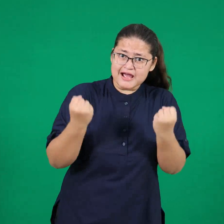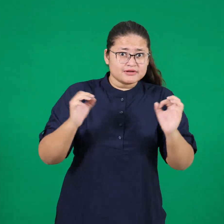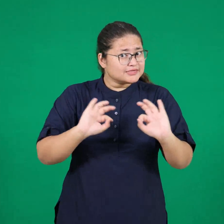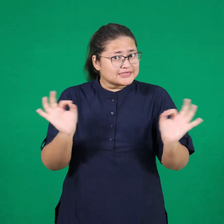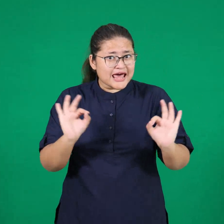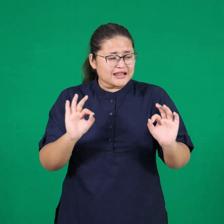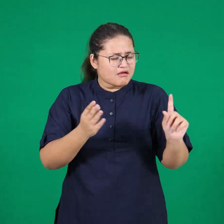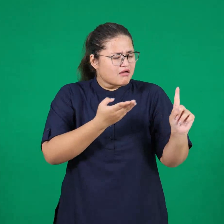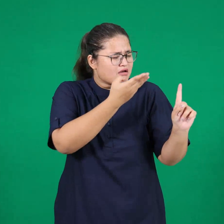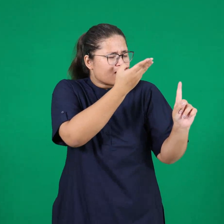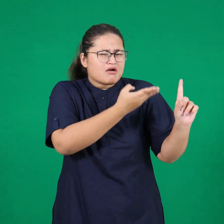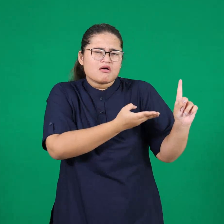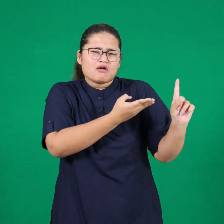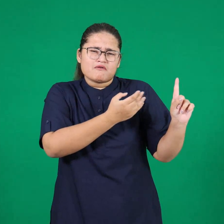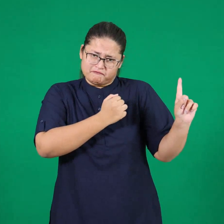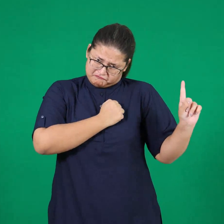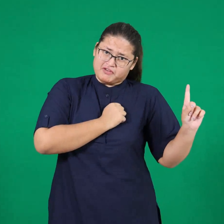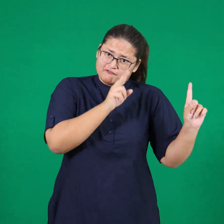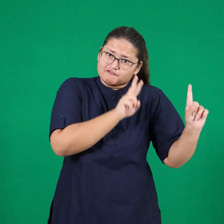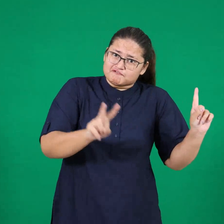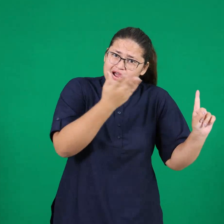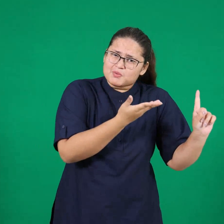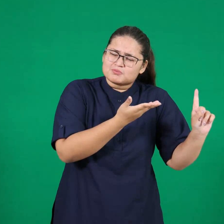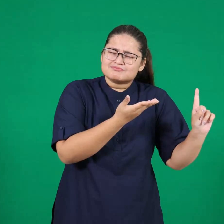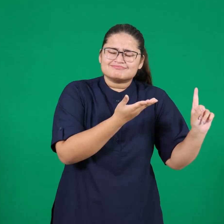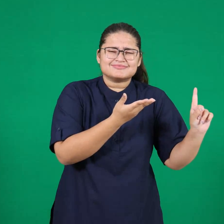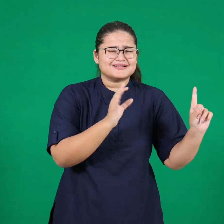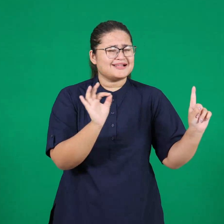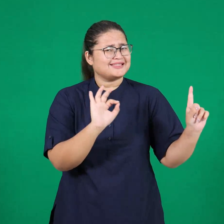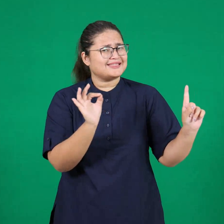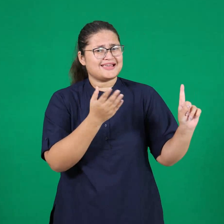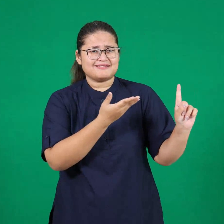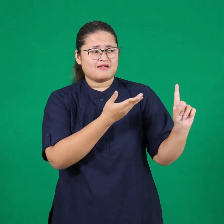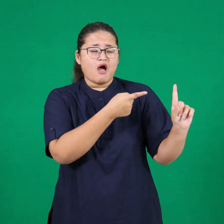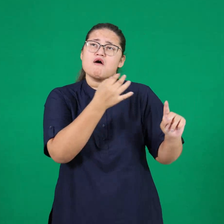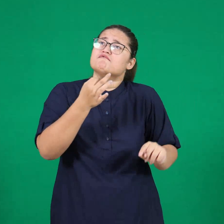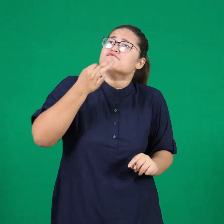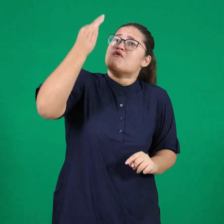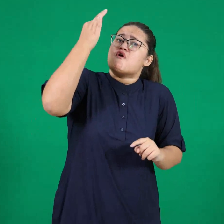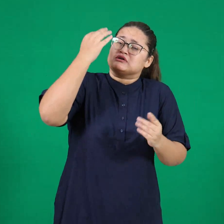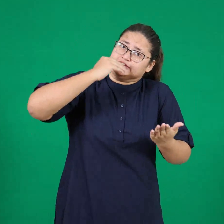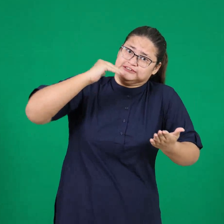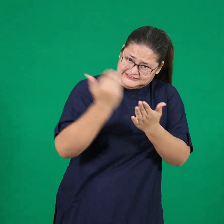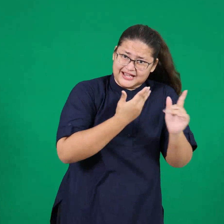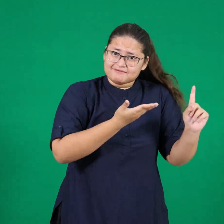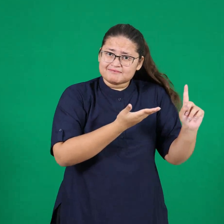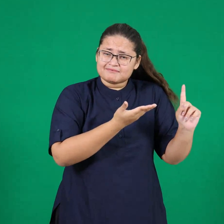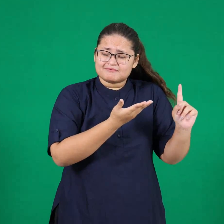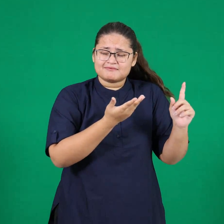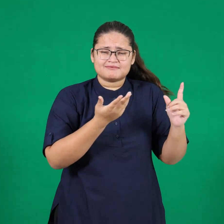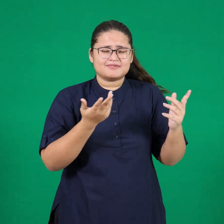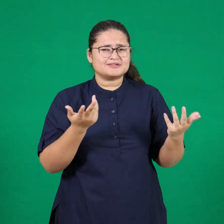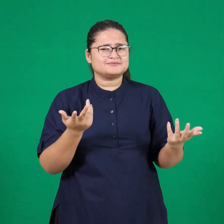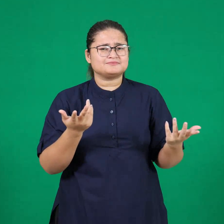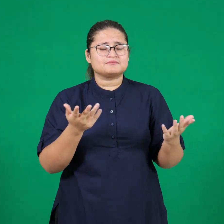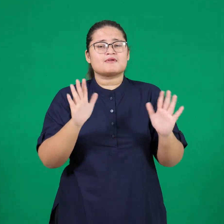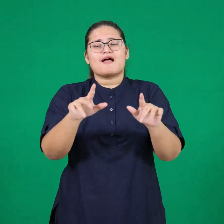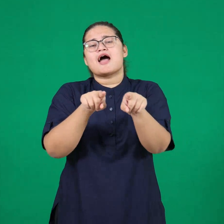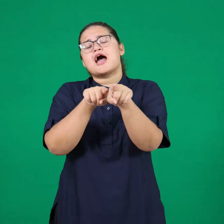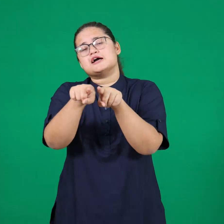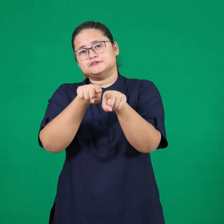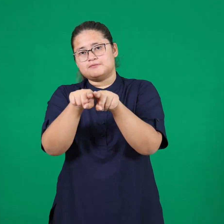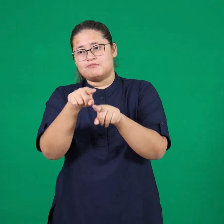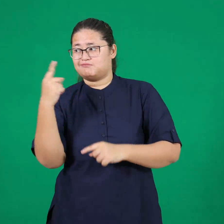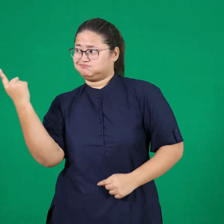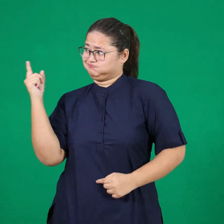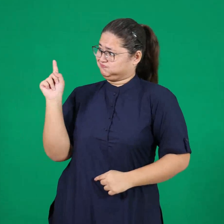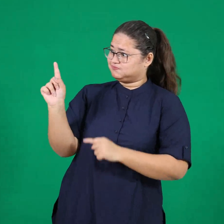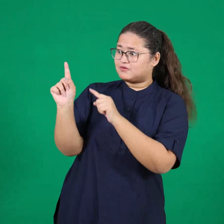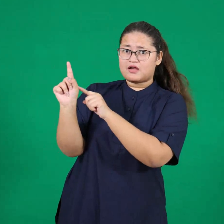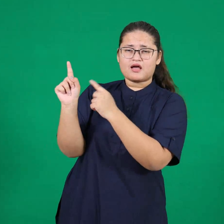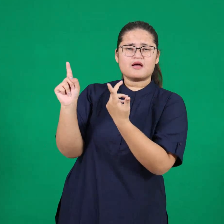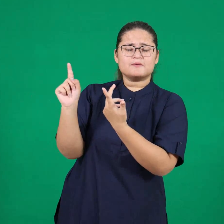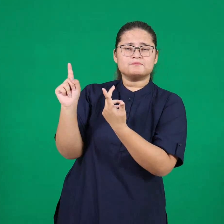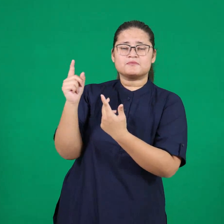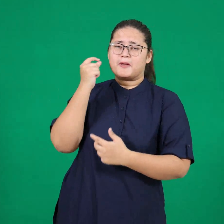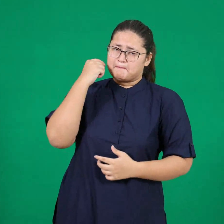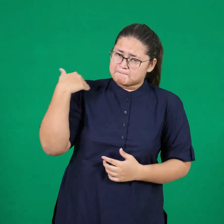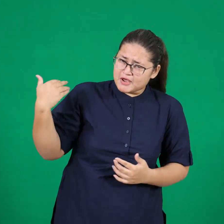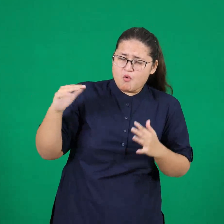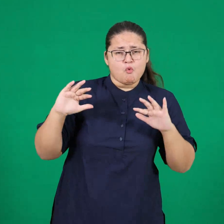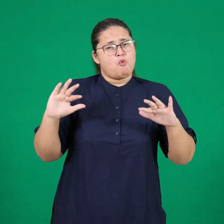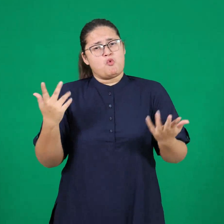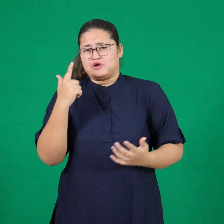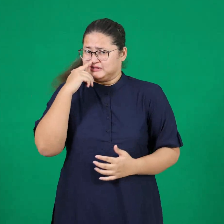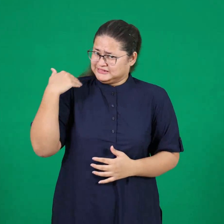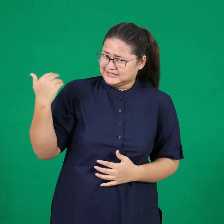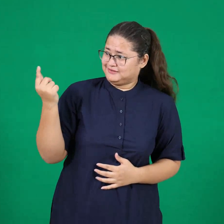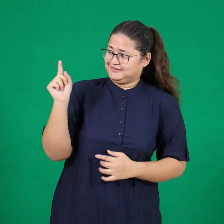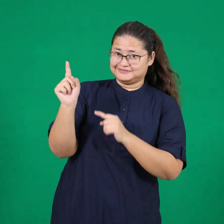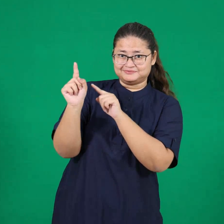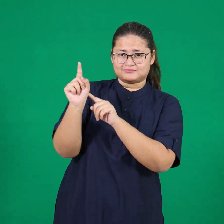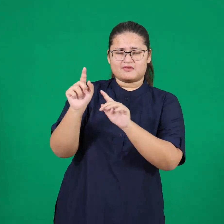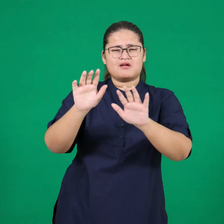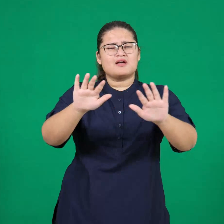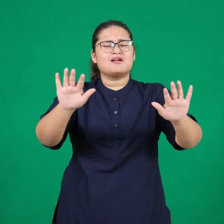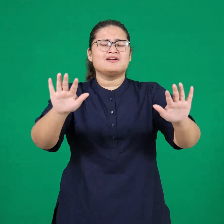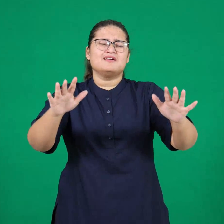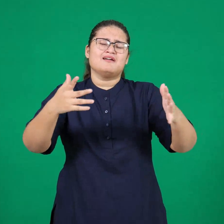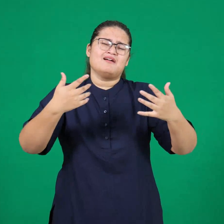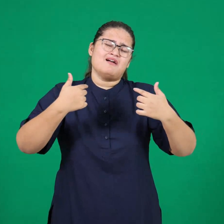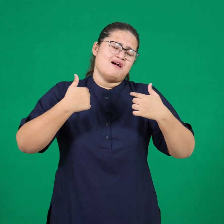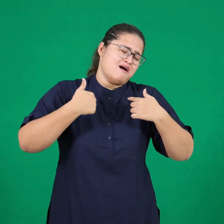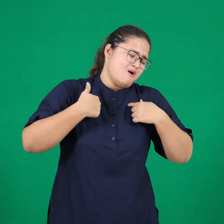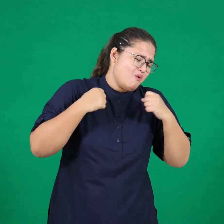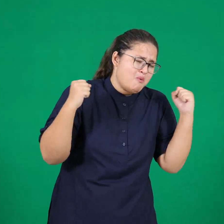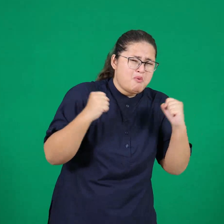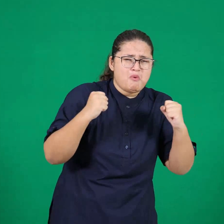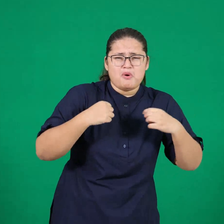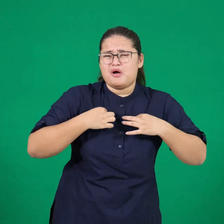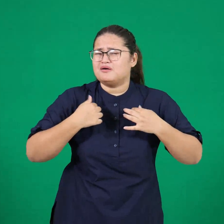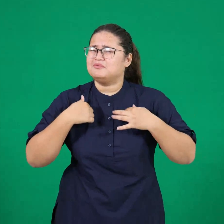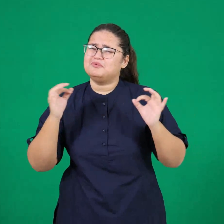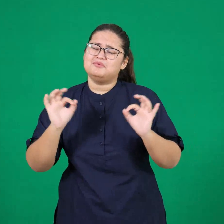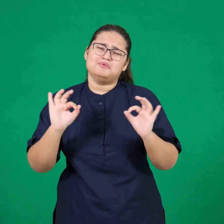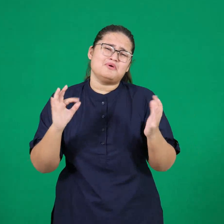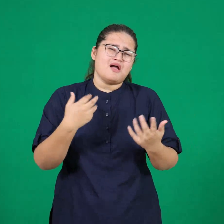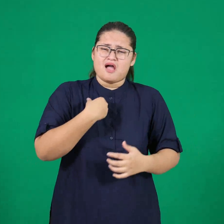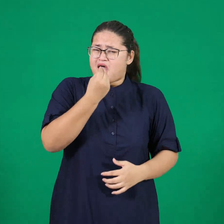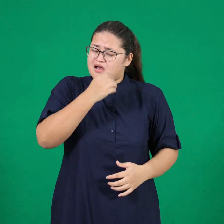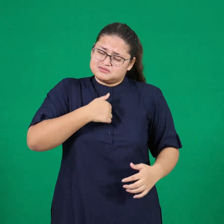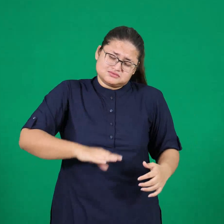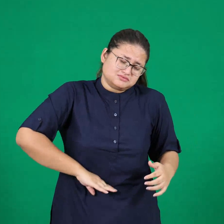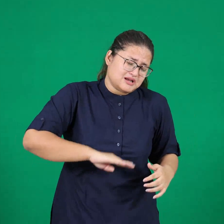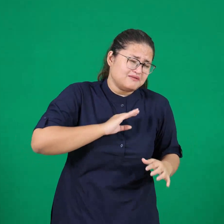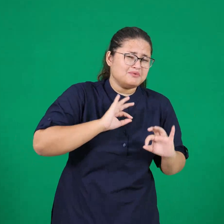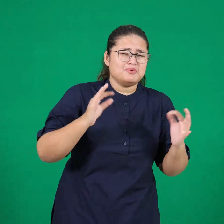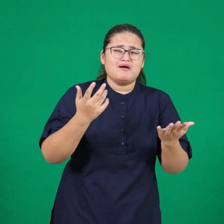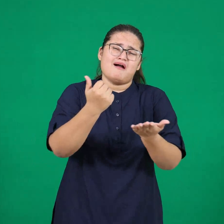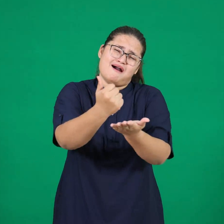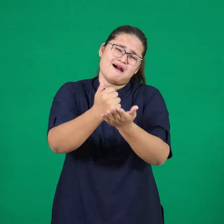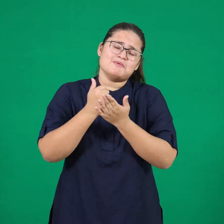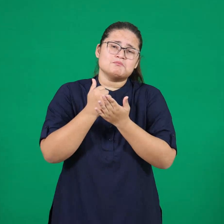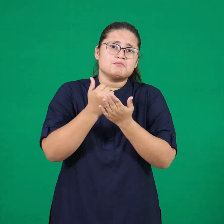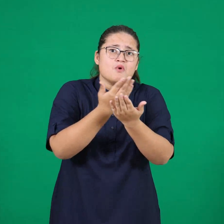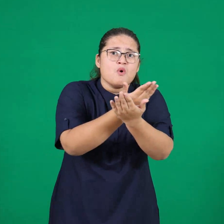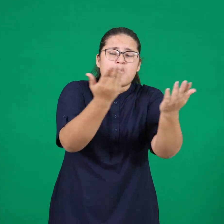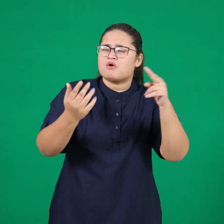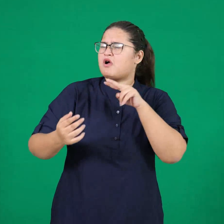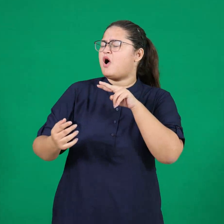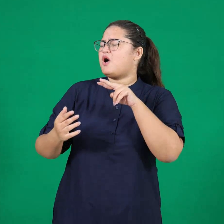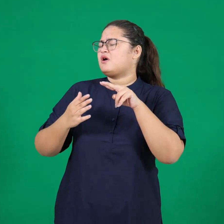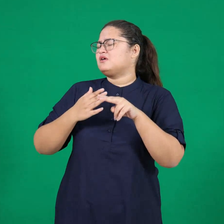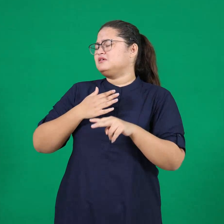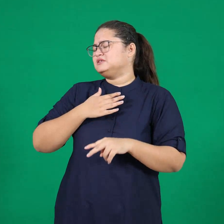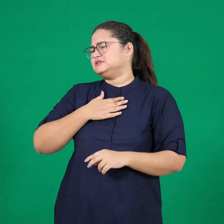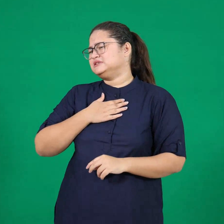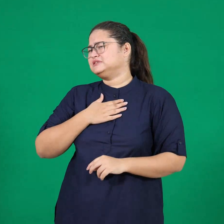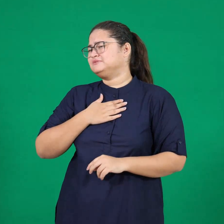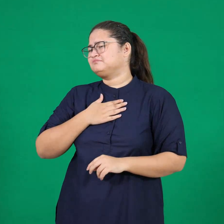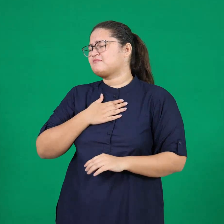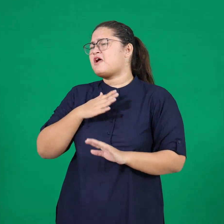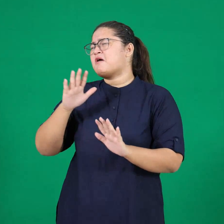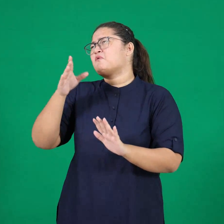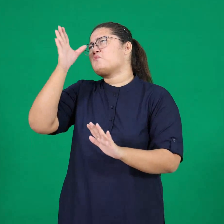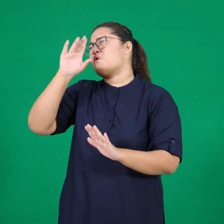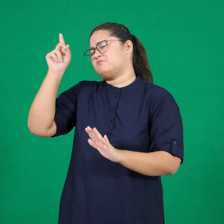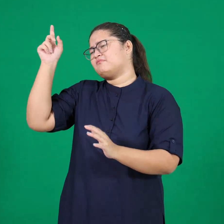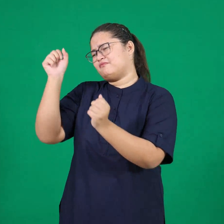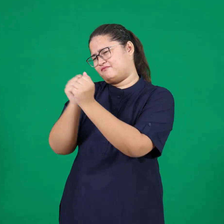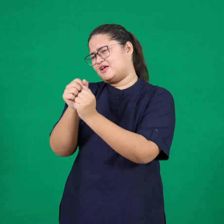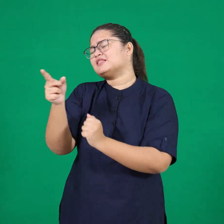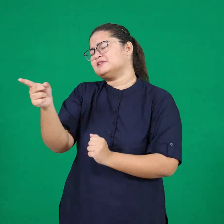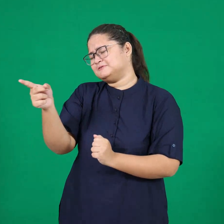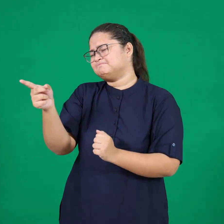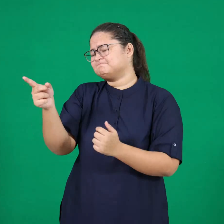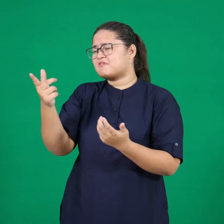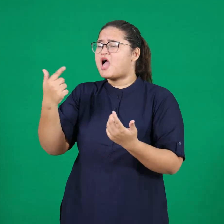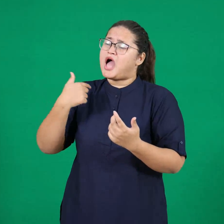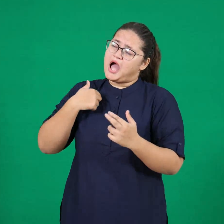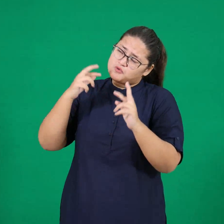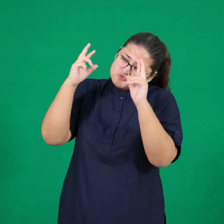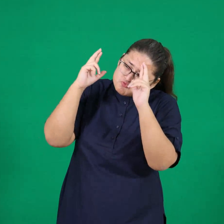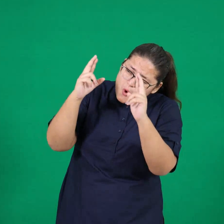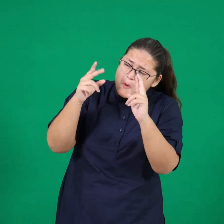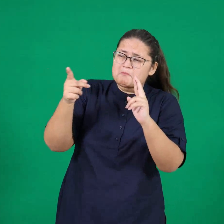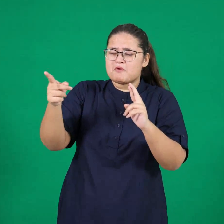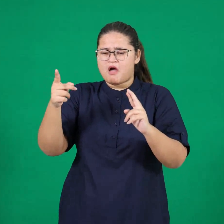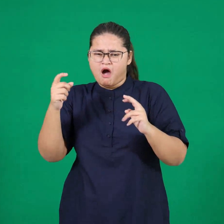Can such faith save him? Suppose a brother or sister is without clothes and daily food.